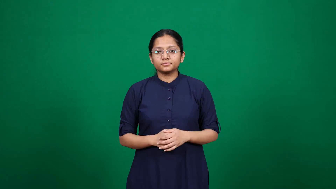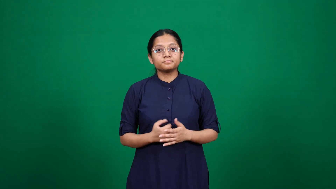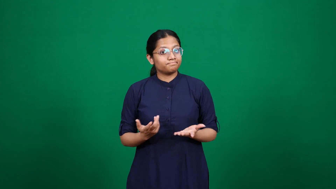But I will keep on doing what I am doing, in order to undercut those who want an opportunity to be regarded as our equals in the things of which they boast. For such men are false apostles, deceitful workers, masquerading as apostles of Christ. And no wonder, for Satan himself masquerades as an angel of light. It is not surprising, then, if his servants masquerade as servants of righteousness. Their end will correspond to their actions.